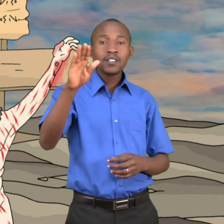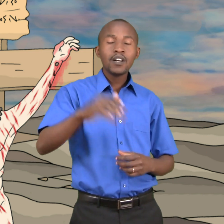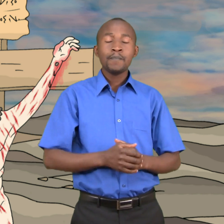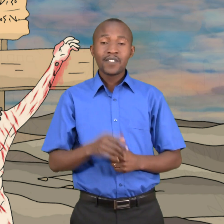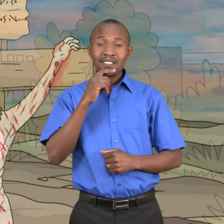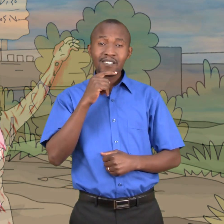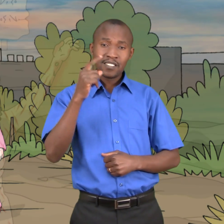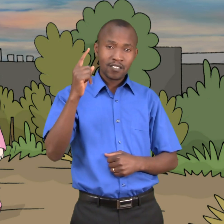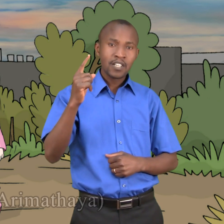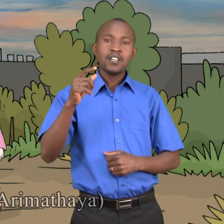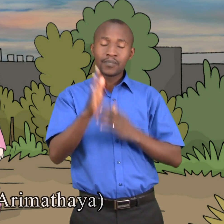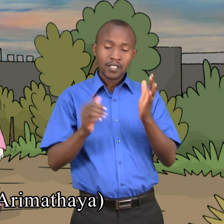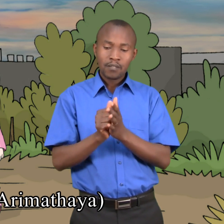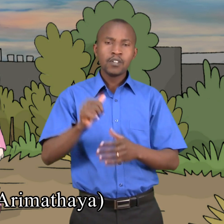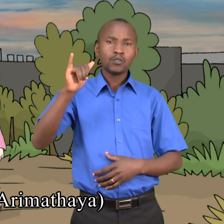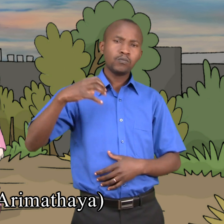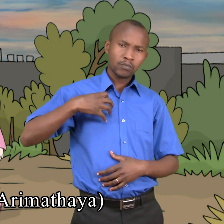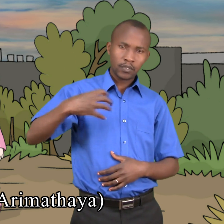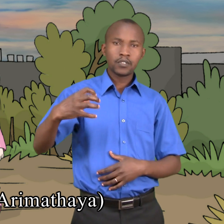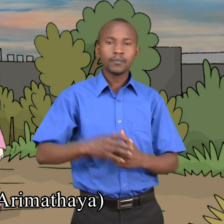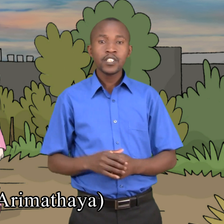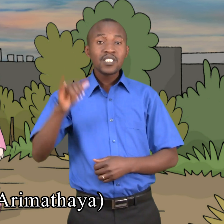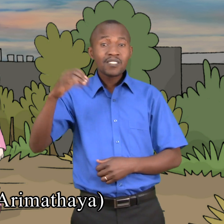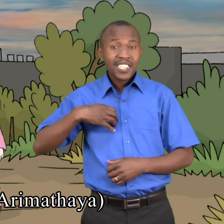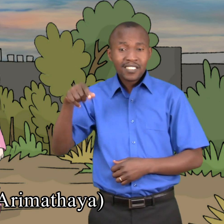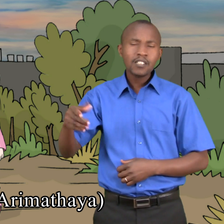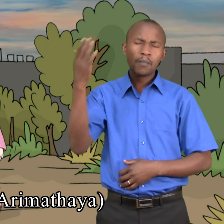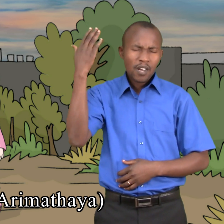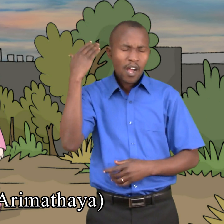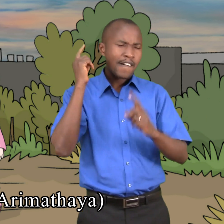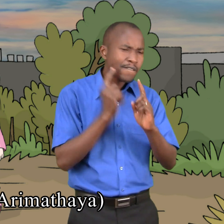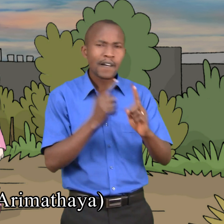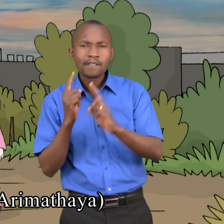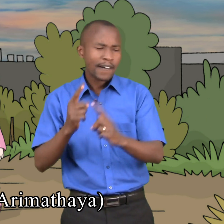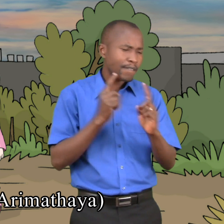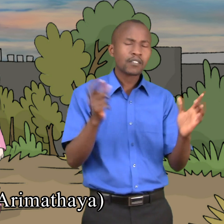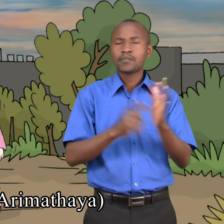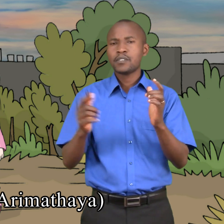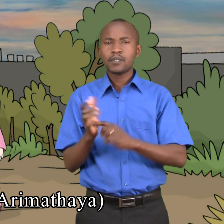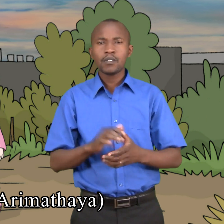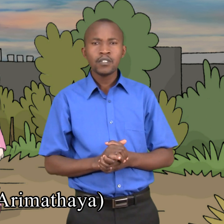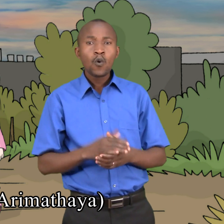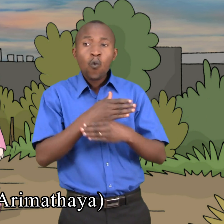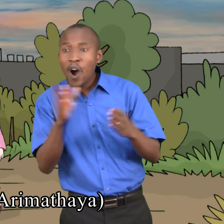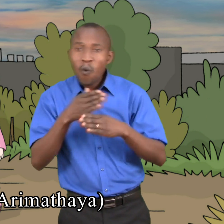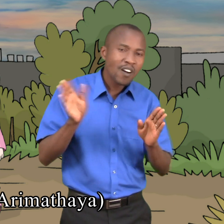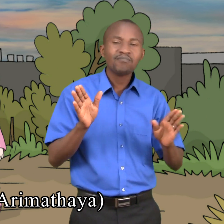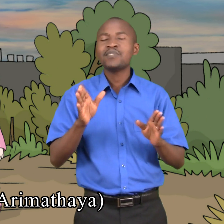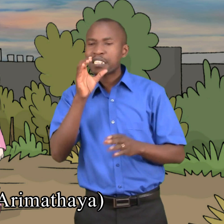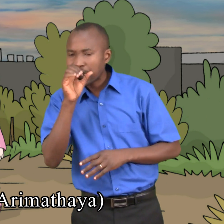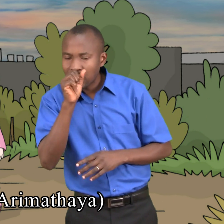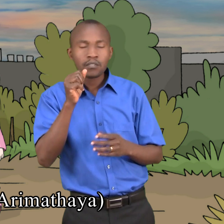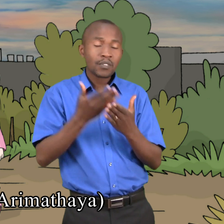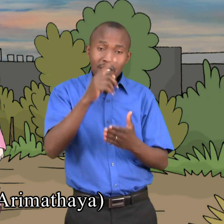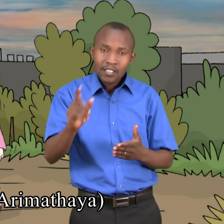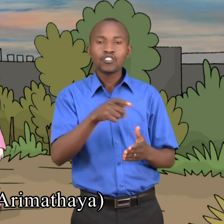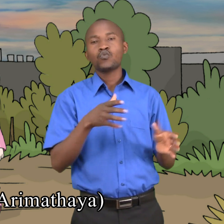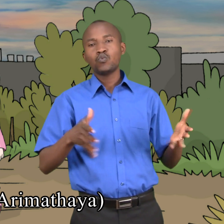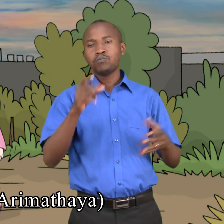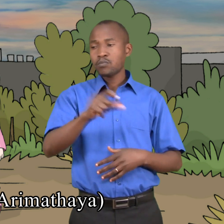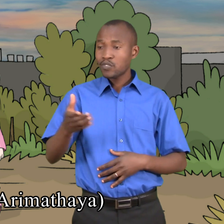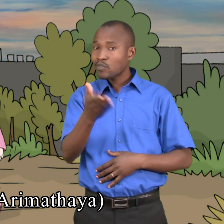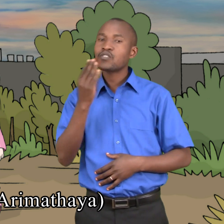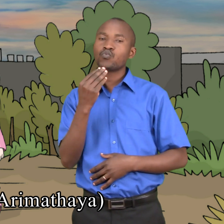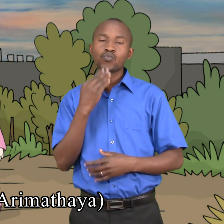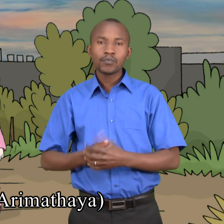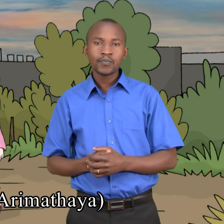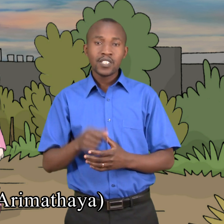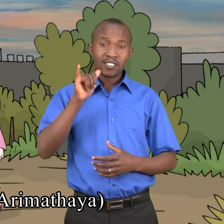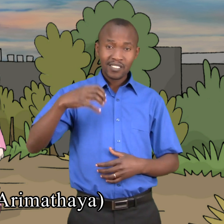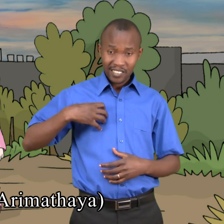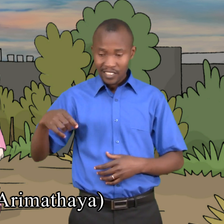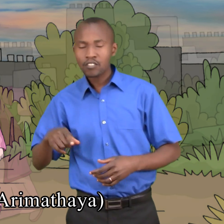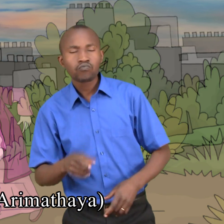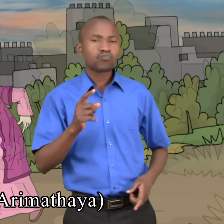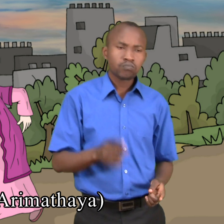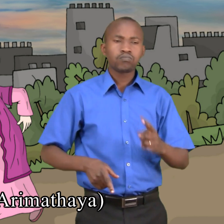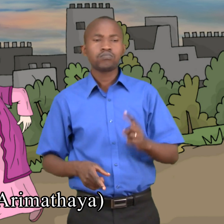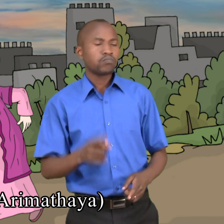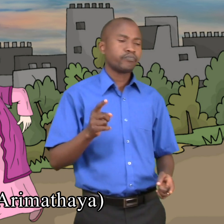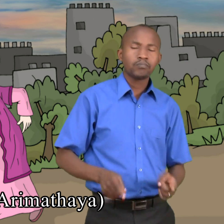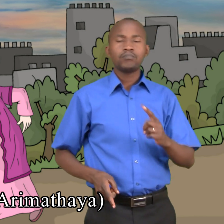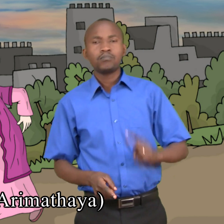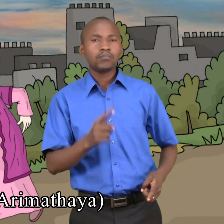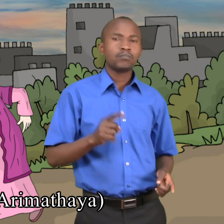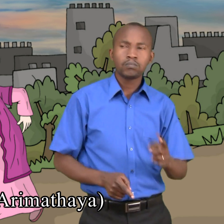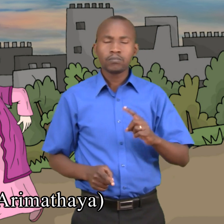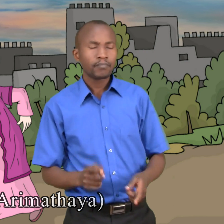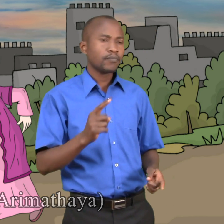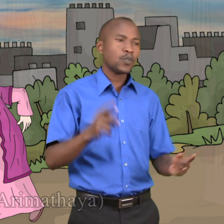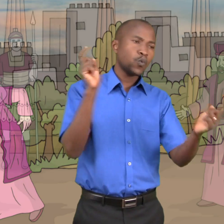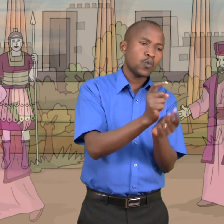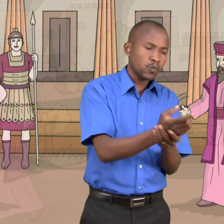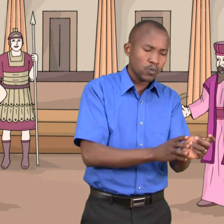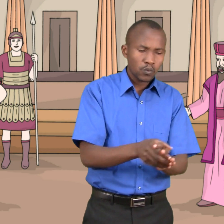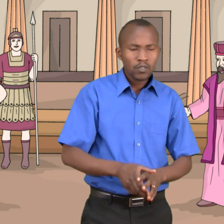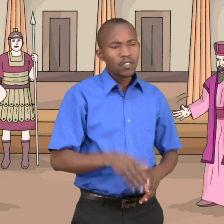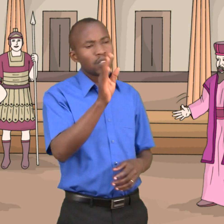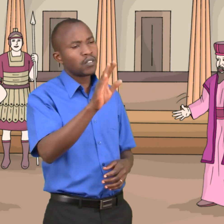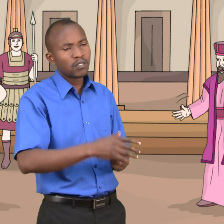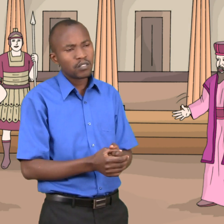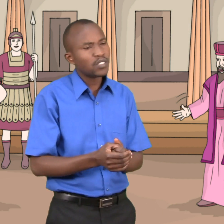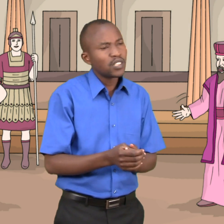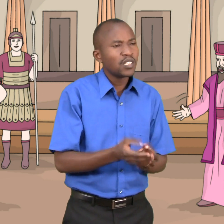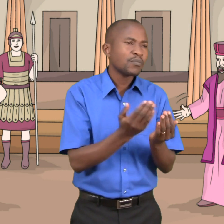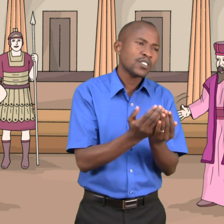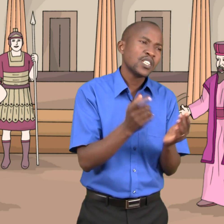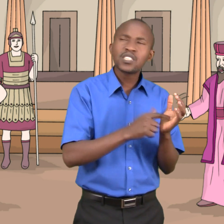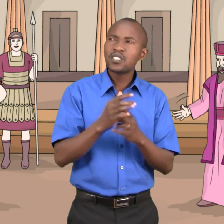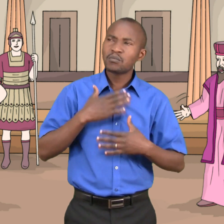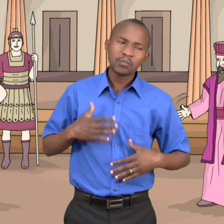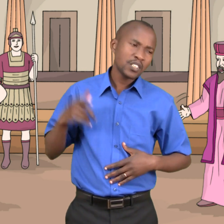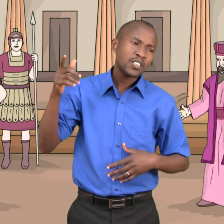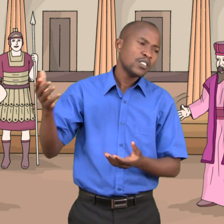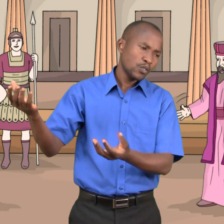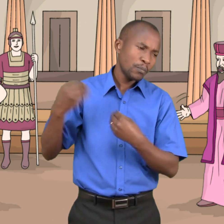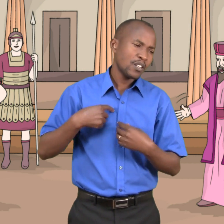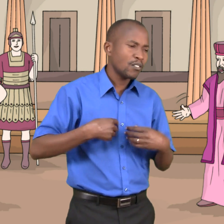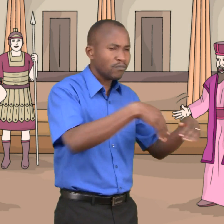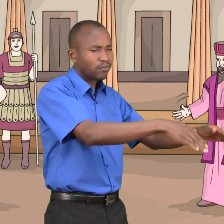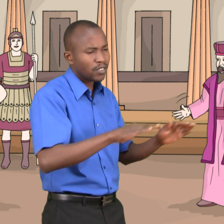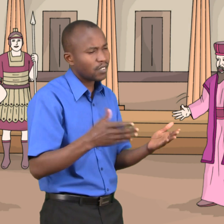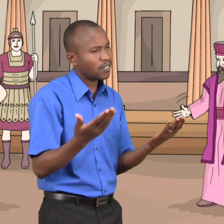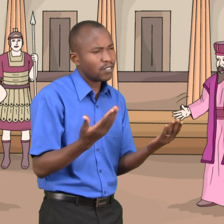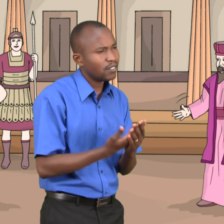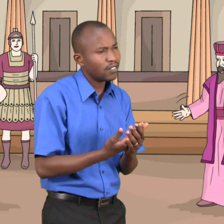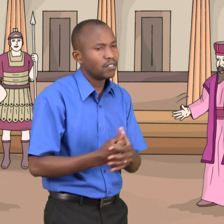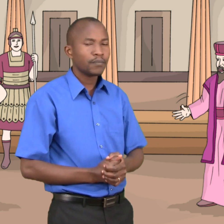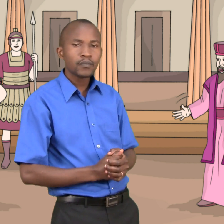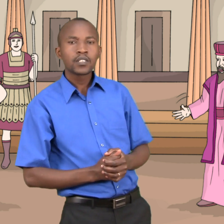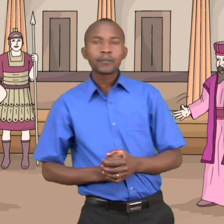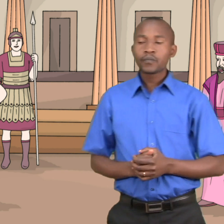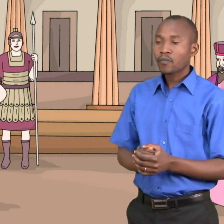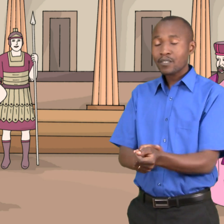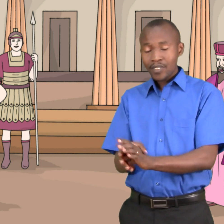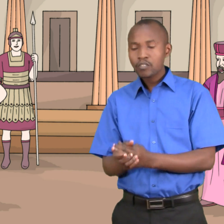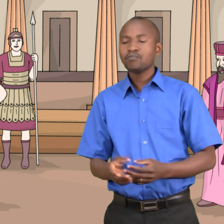Afterward, Joseph of Arimathea, who was a disciple of Jesus (but secretly for fear of the Jews), asked Pilate to let him remove the body of Jesus.